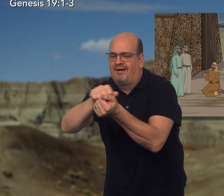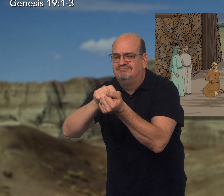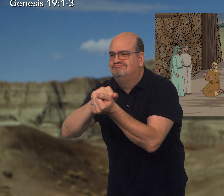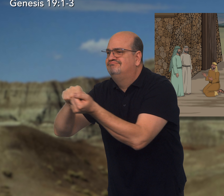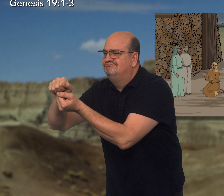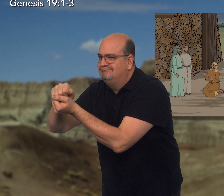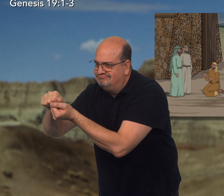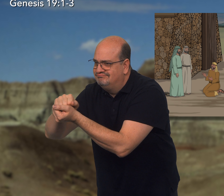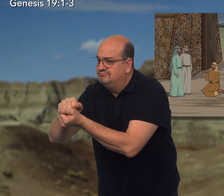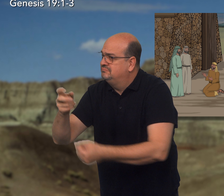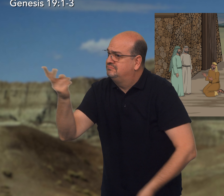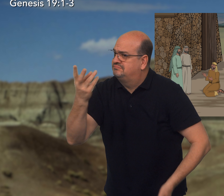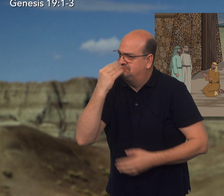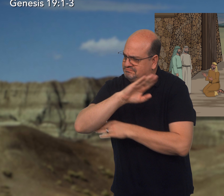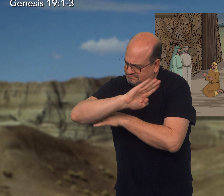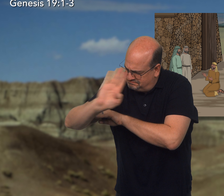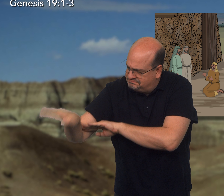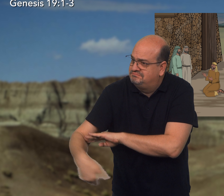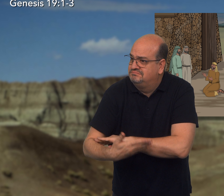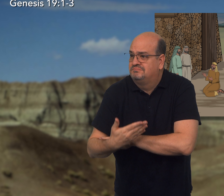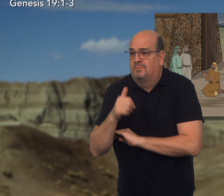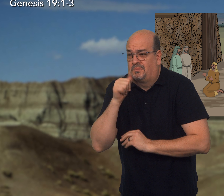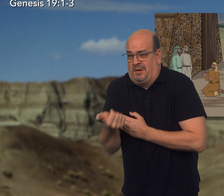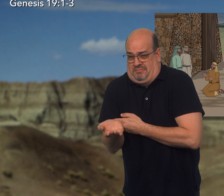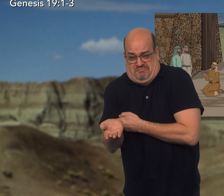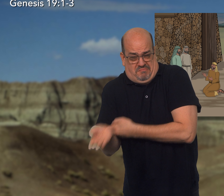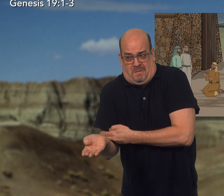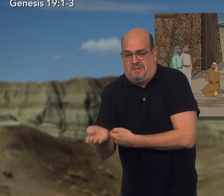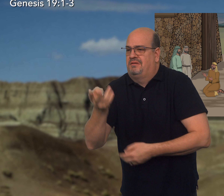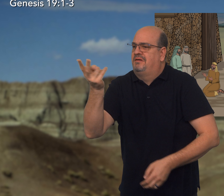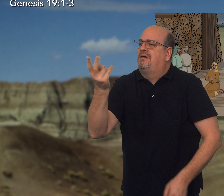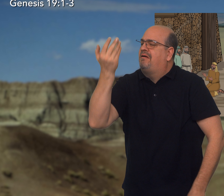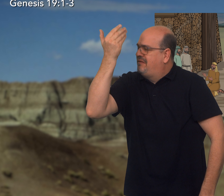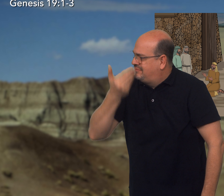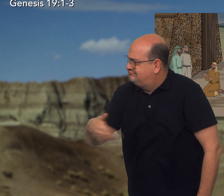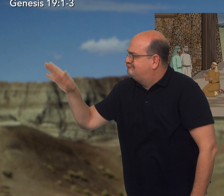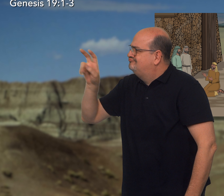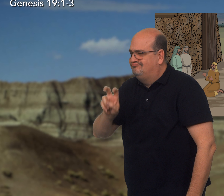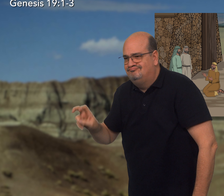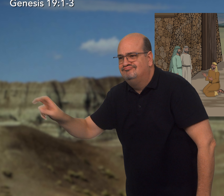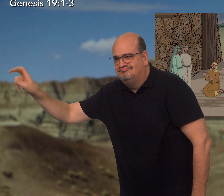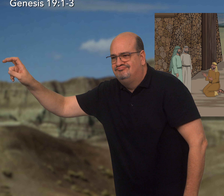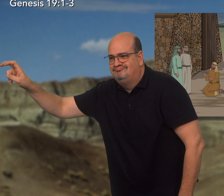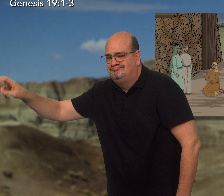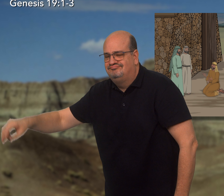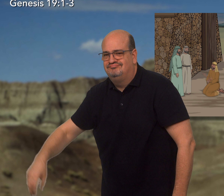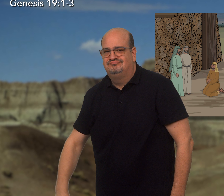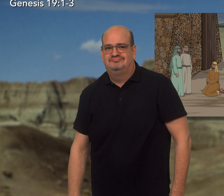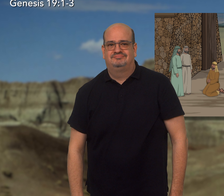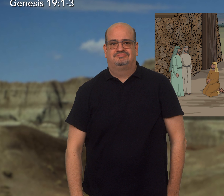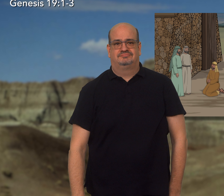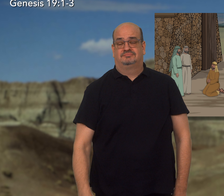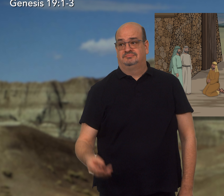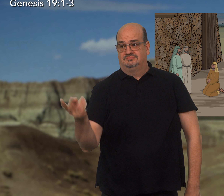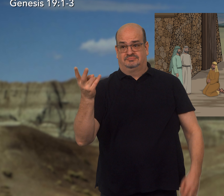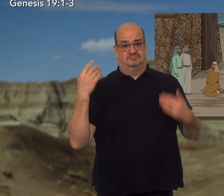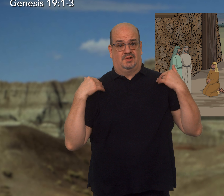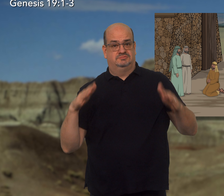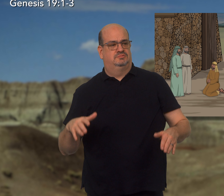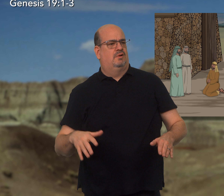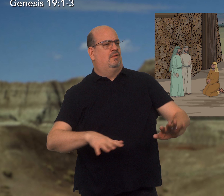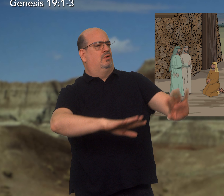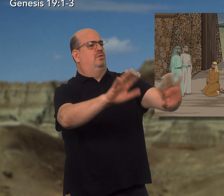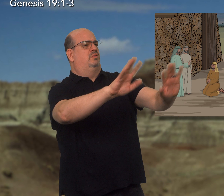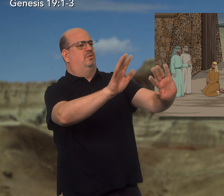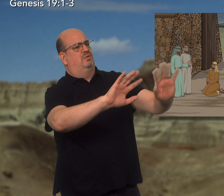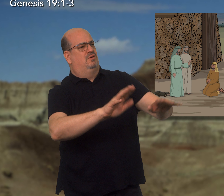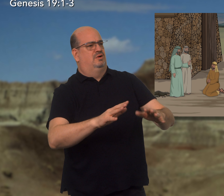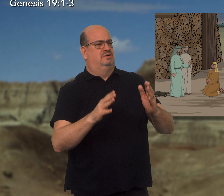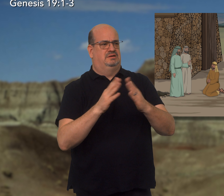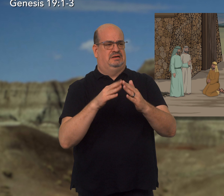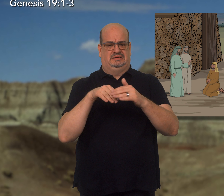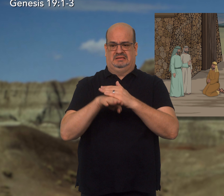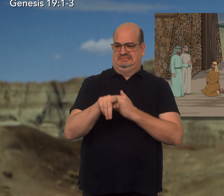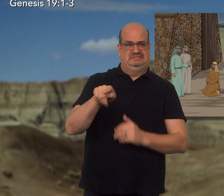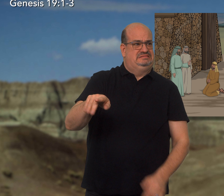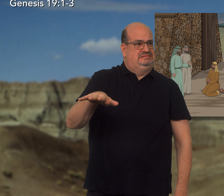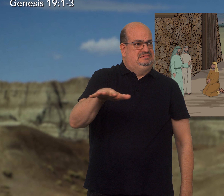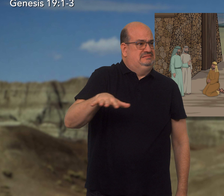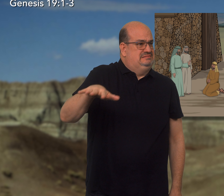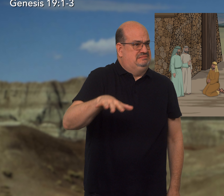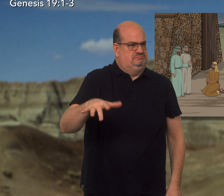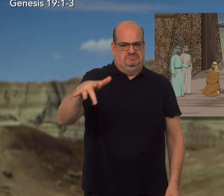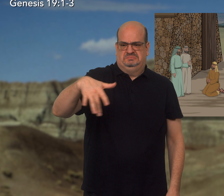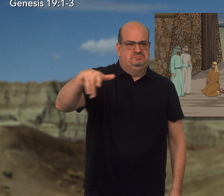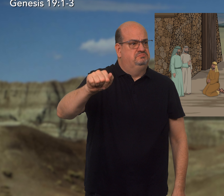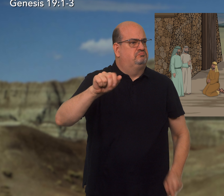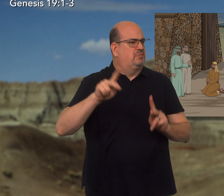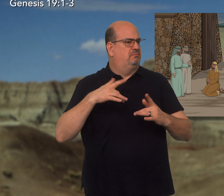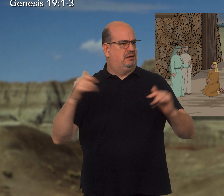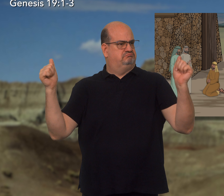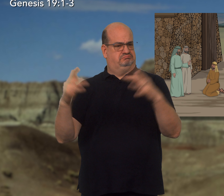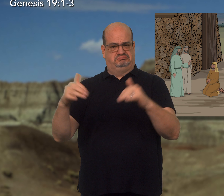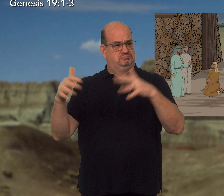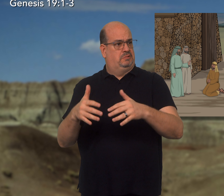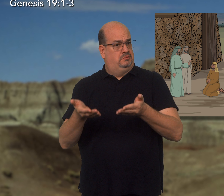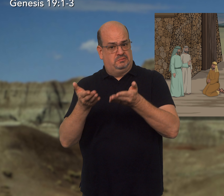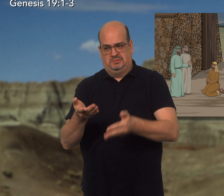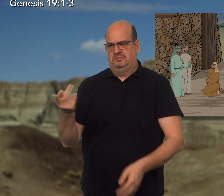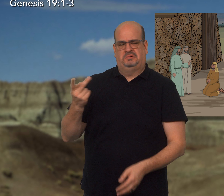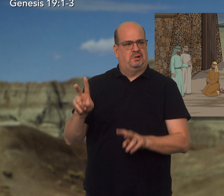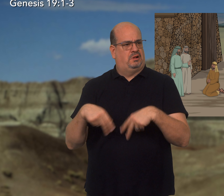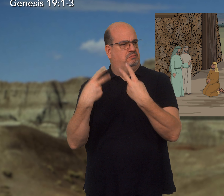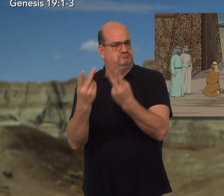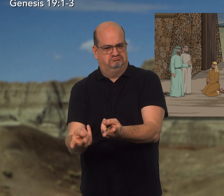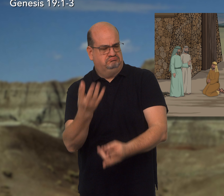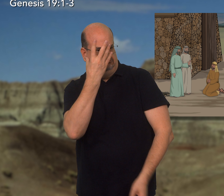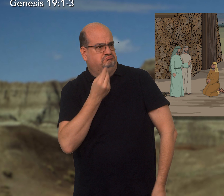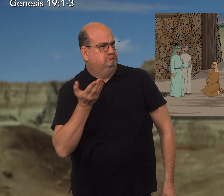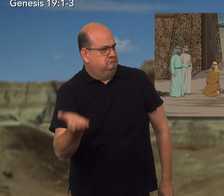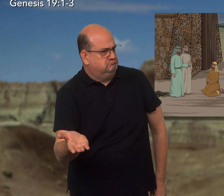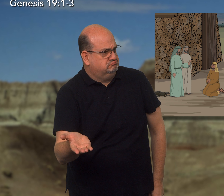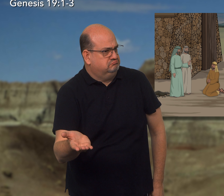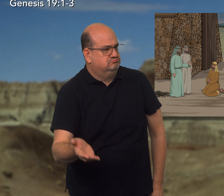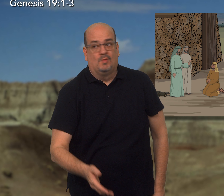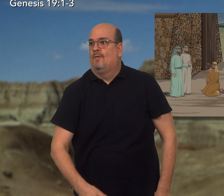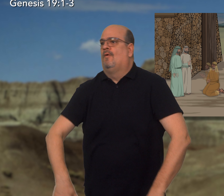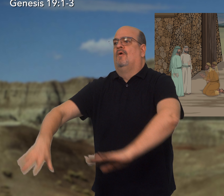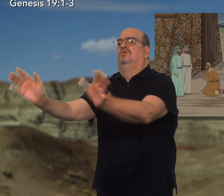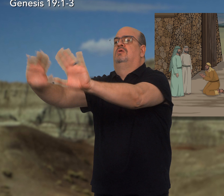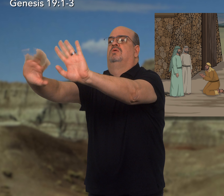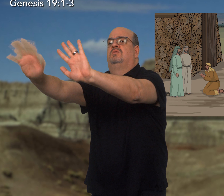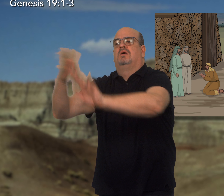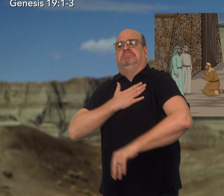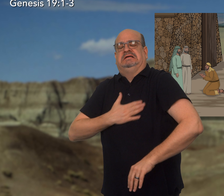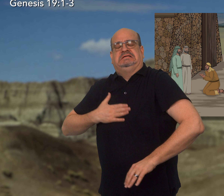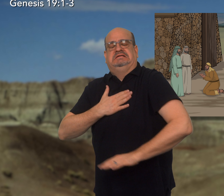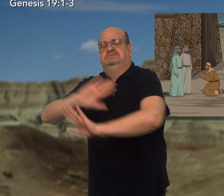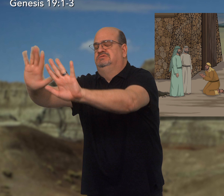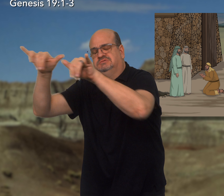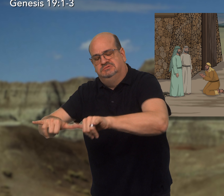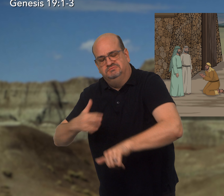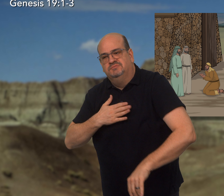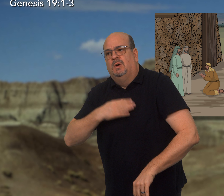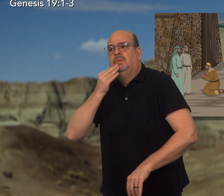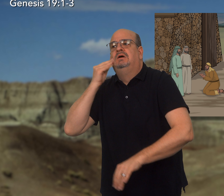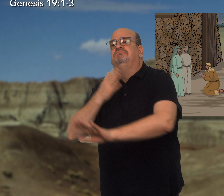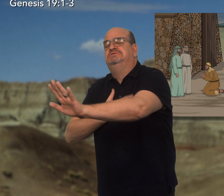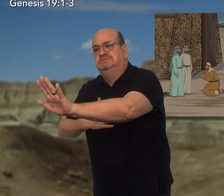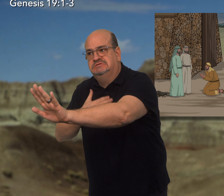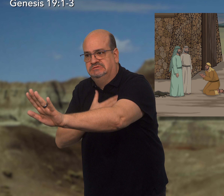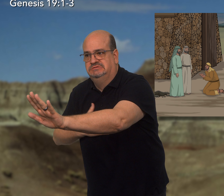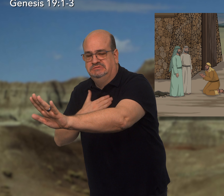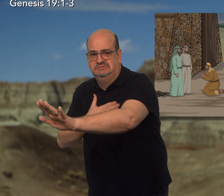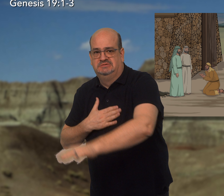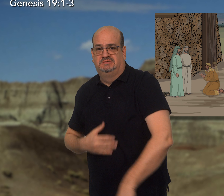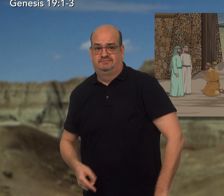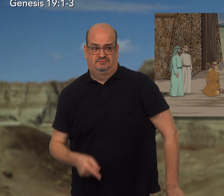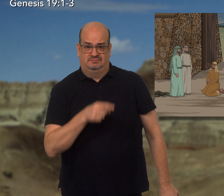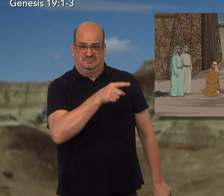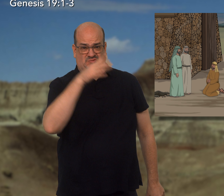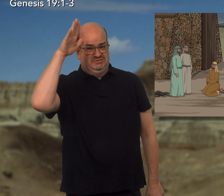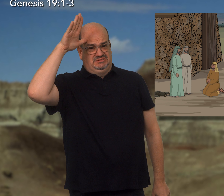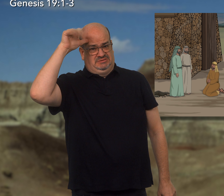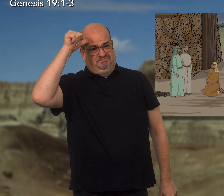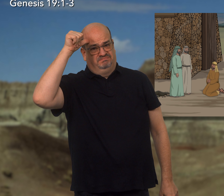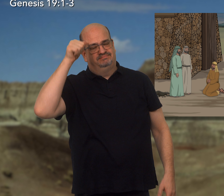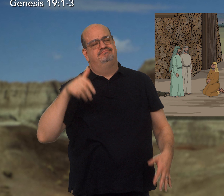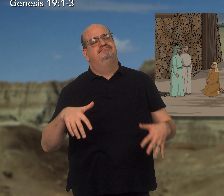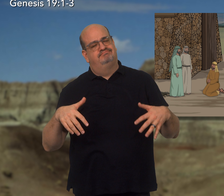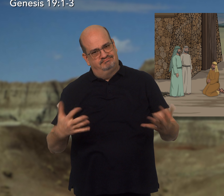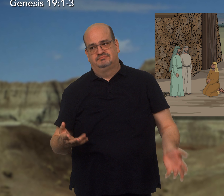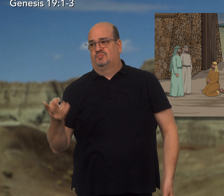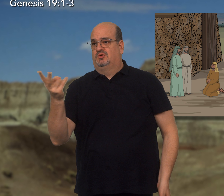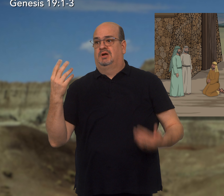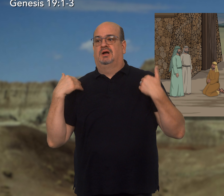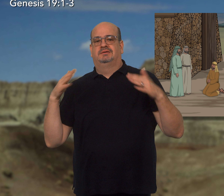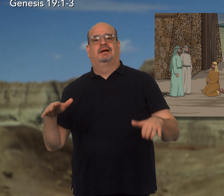wash your feet and spend the night. Then you can rise early and go on your way.” “No,” they answered, “we will spend the night in the square.”